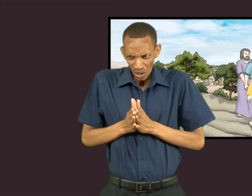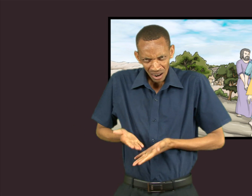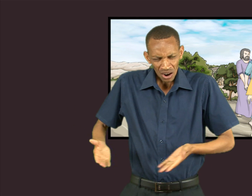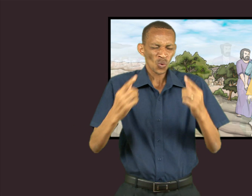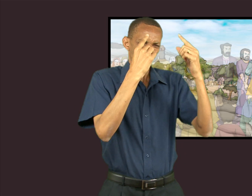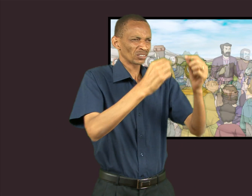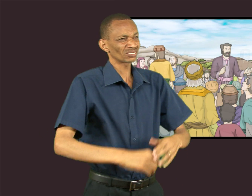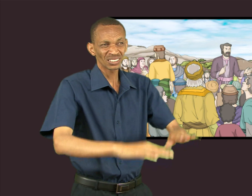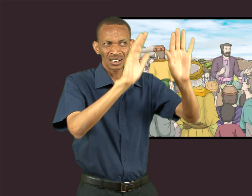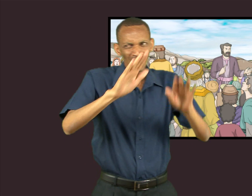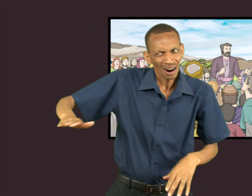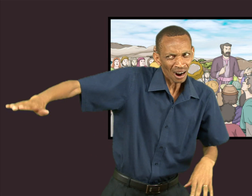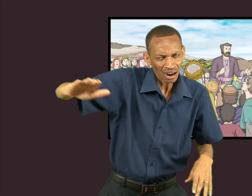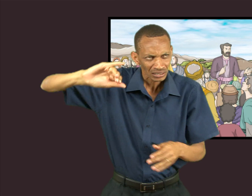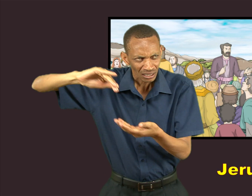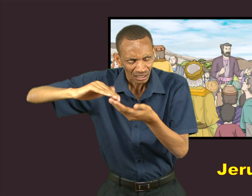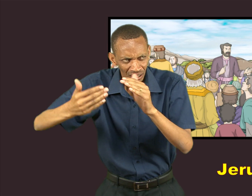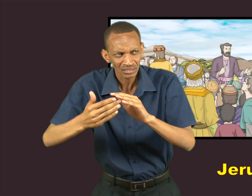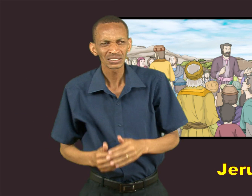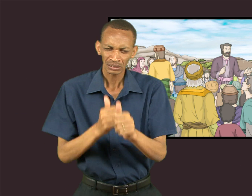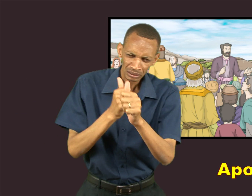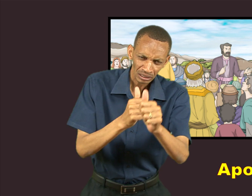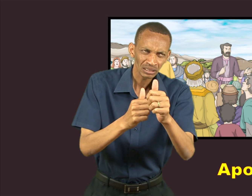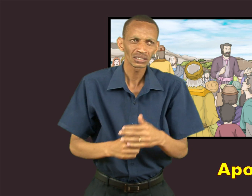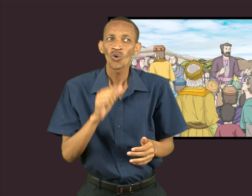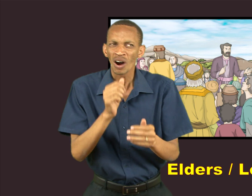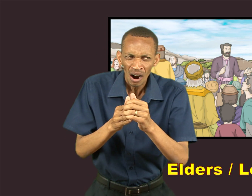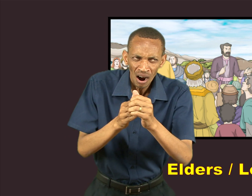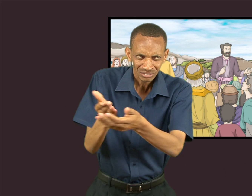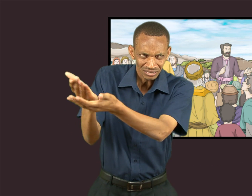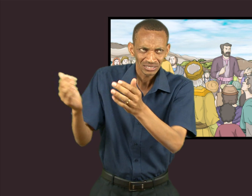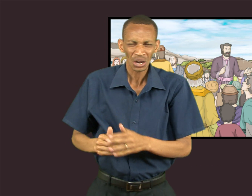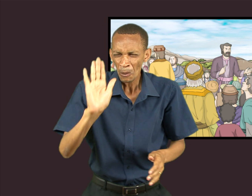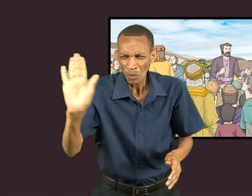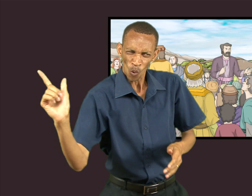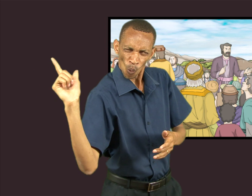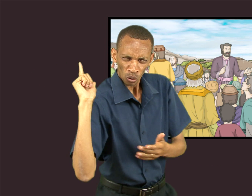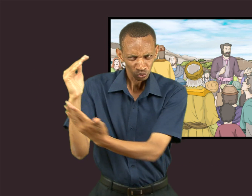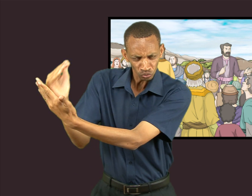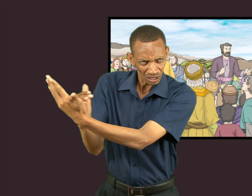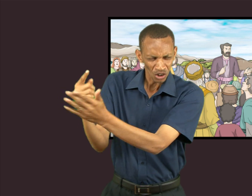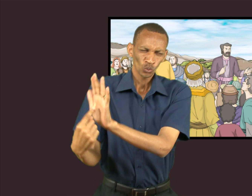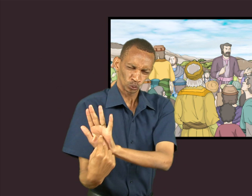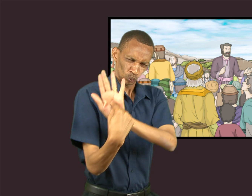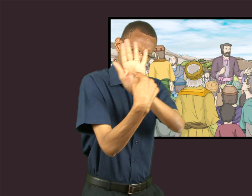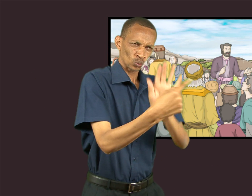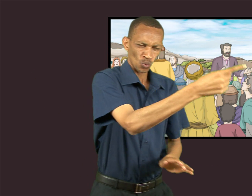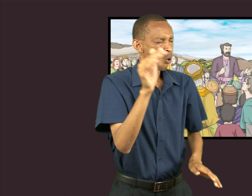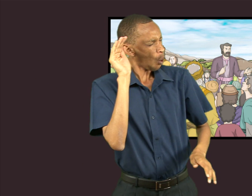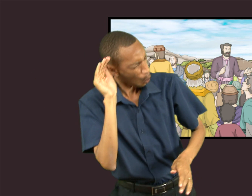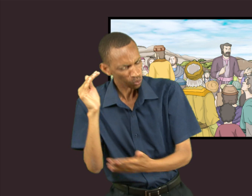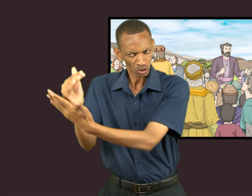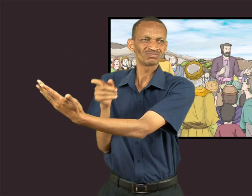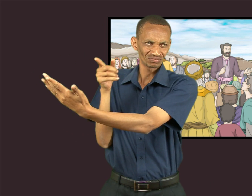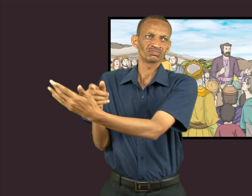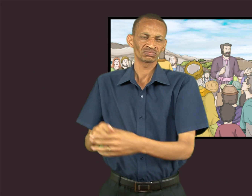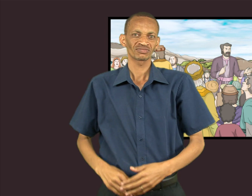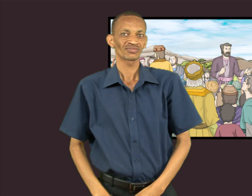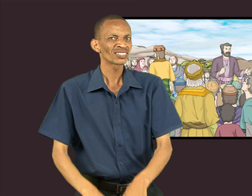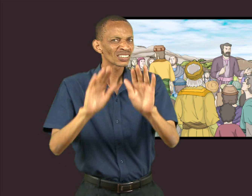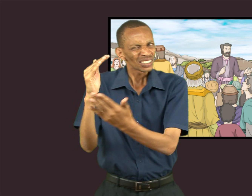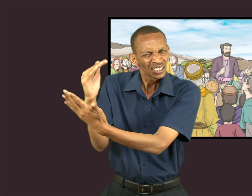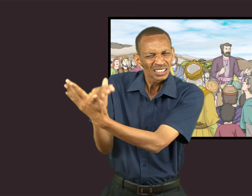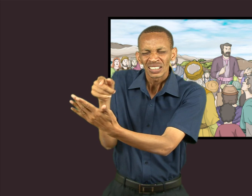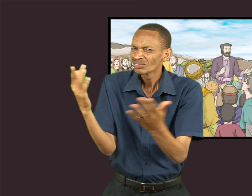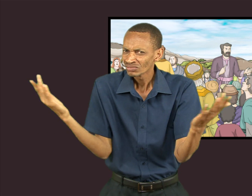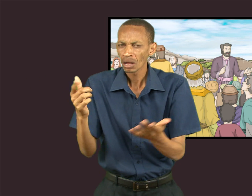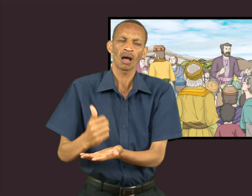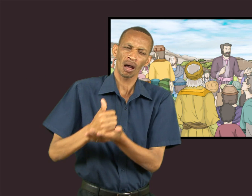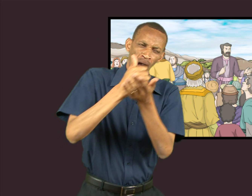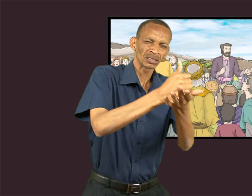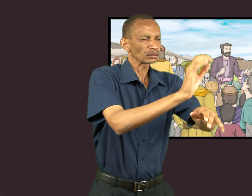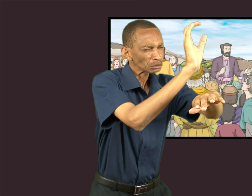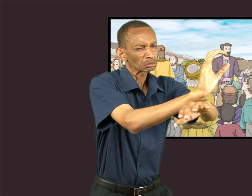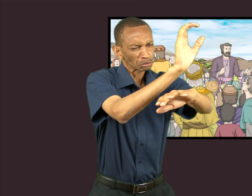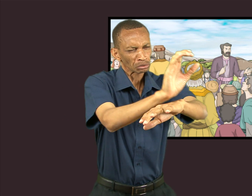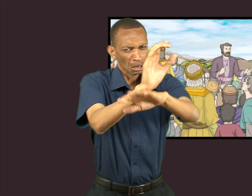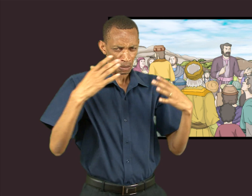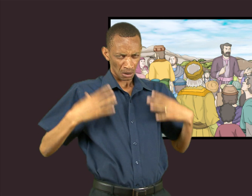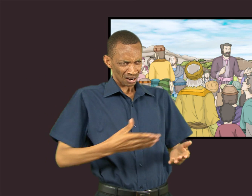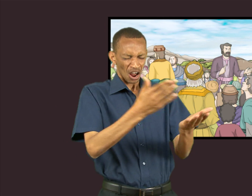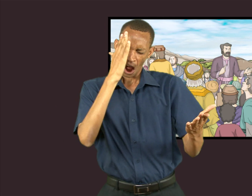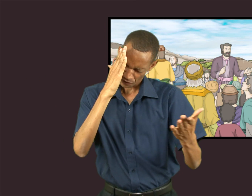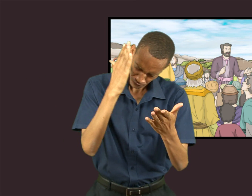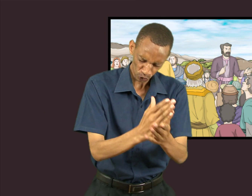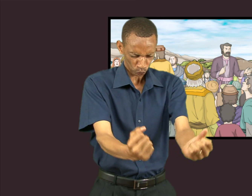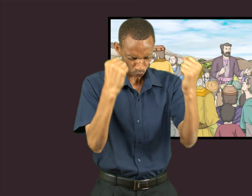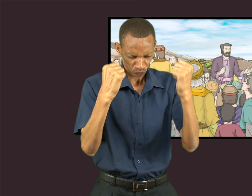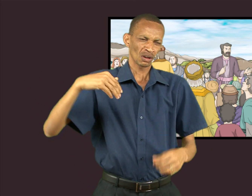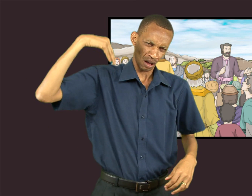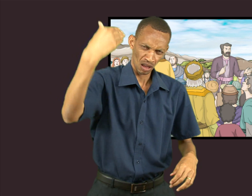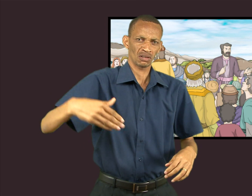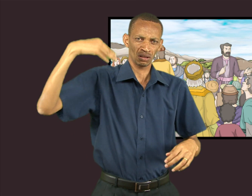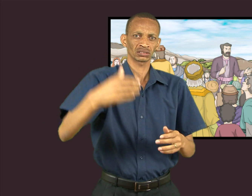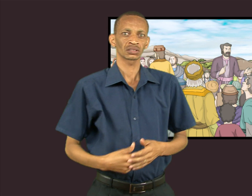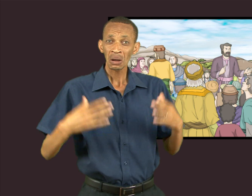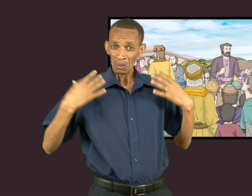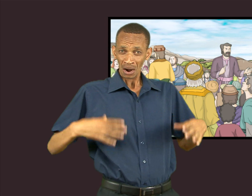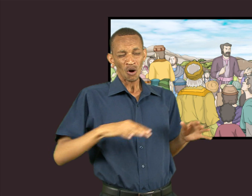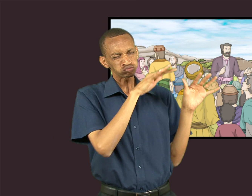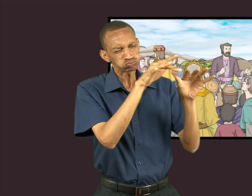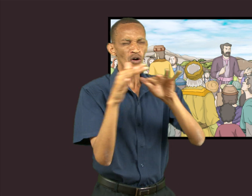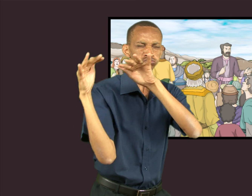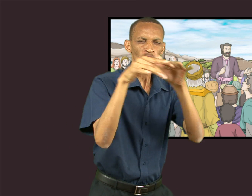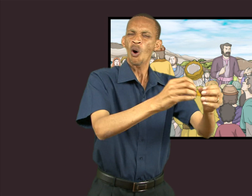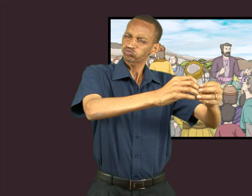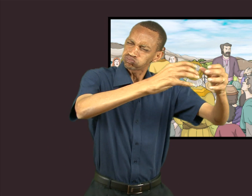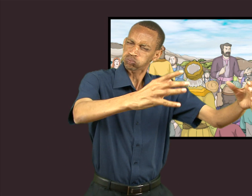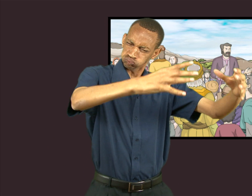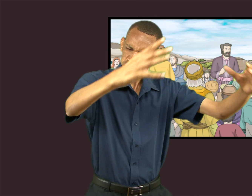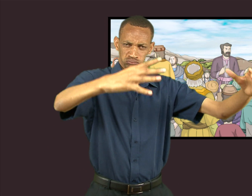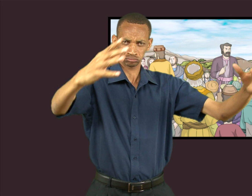As they went from town to town, they delivered the decisions handed down by the apostles and elders in Jerusalem for the people to obey.